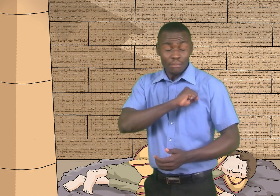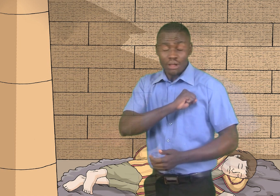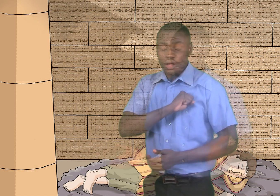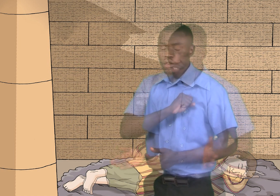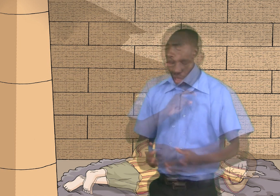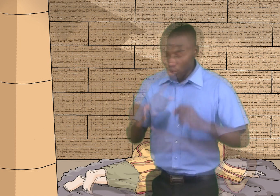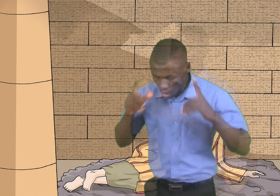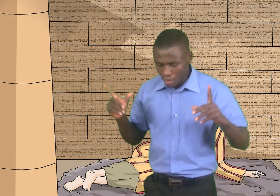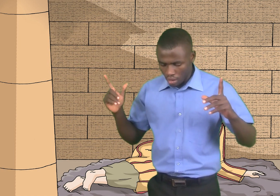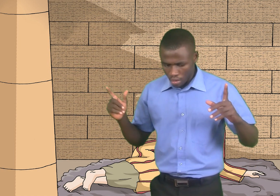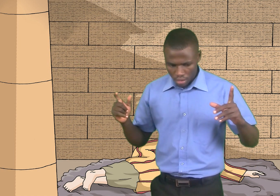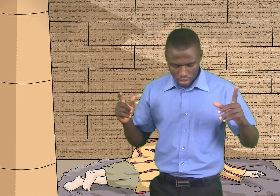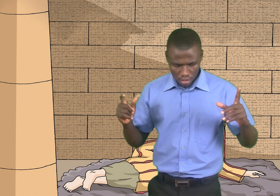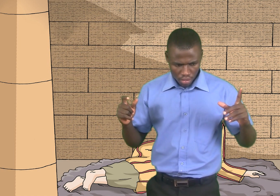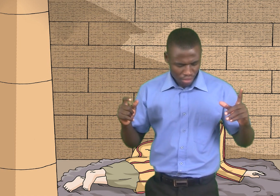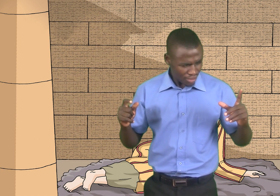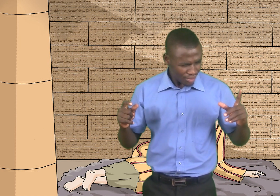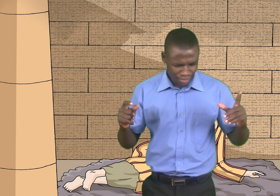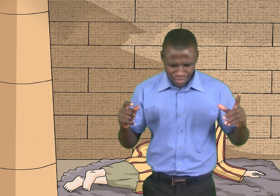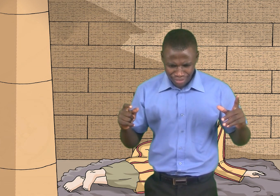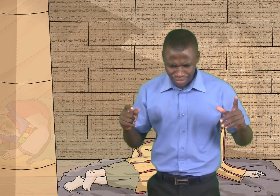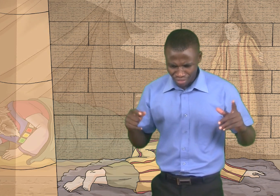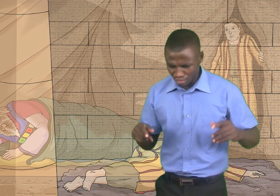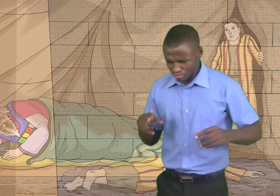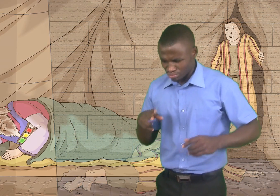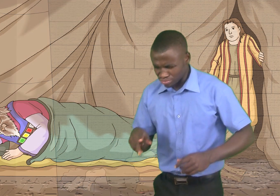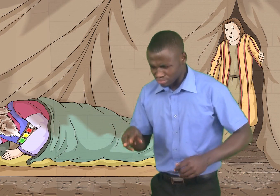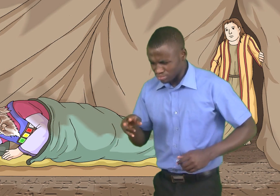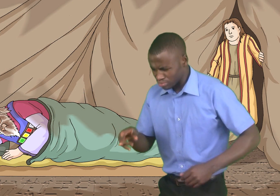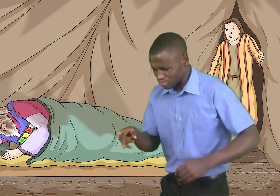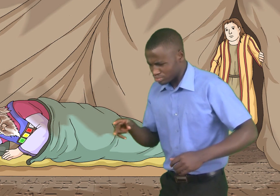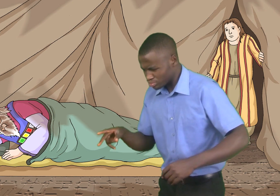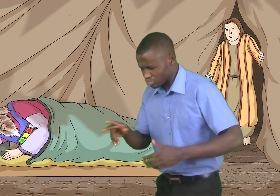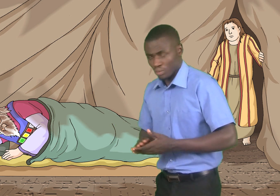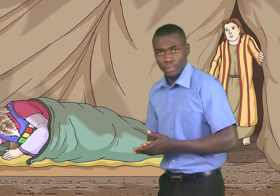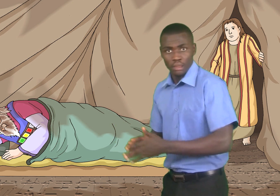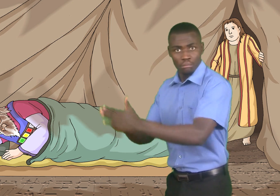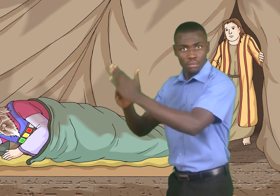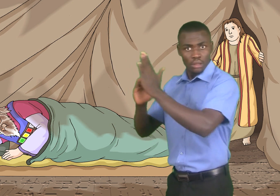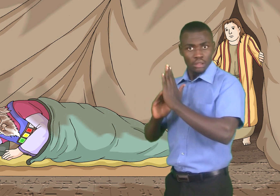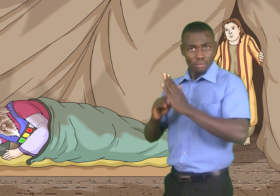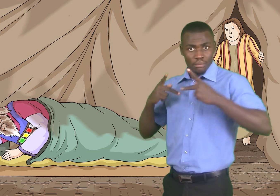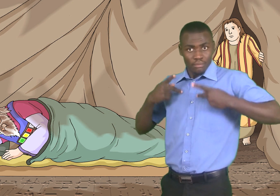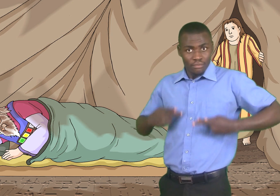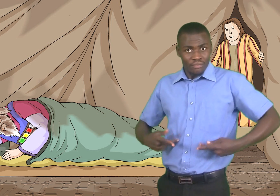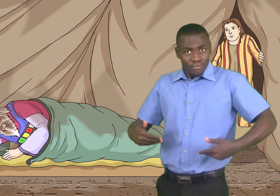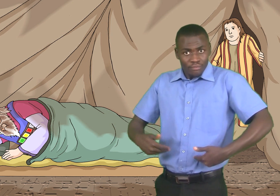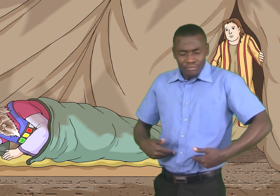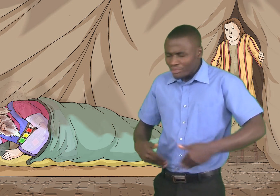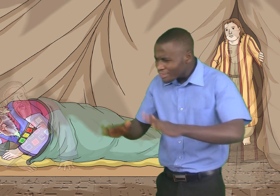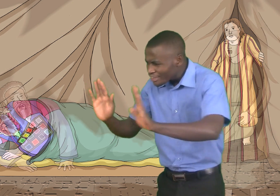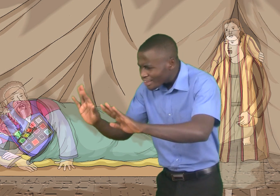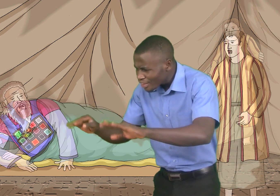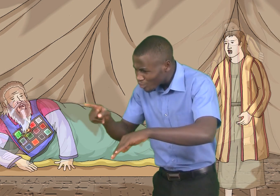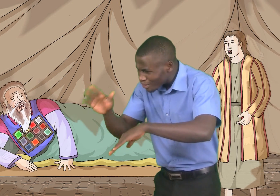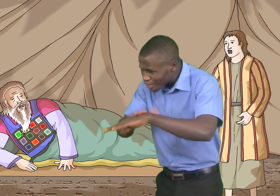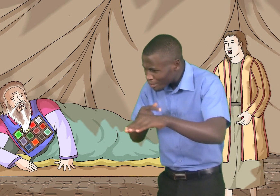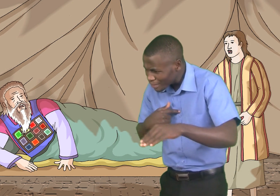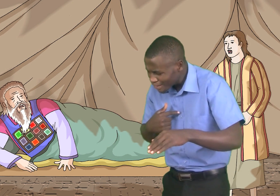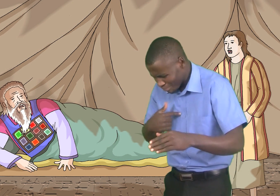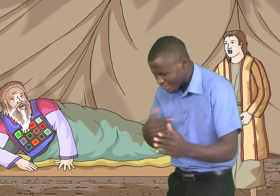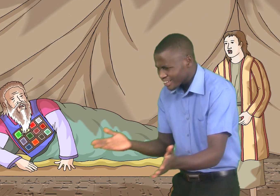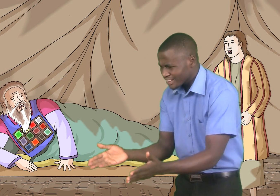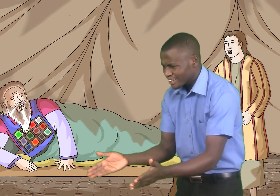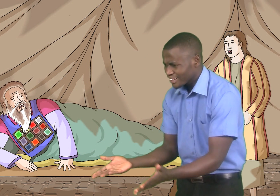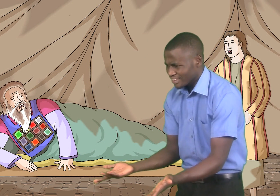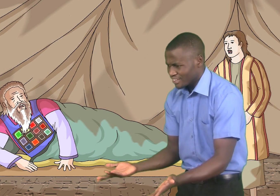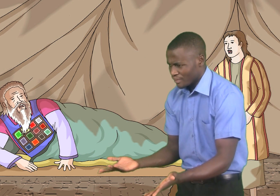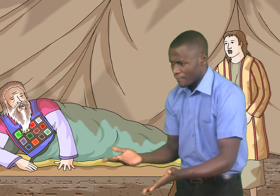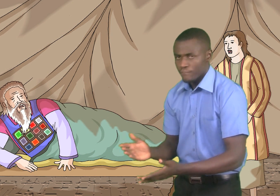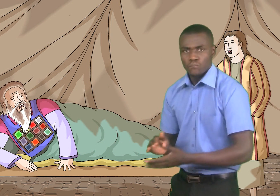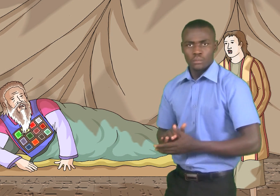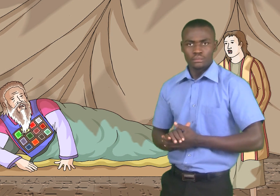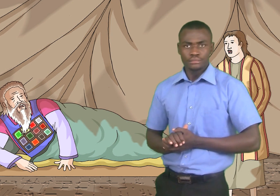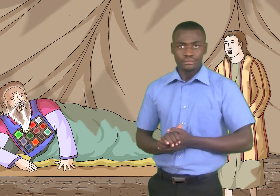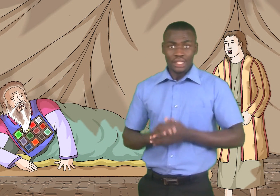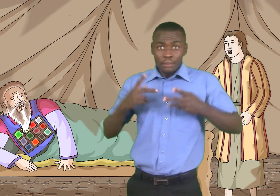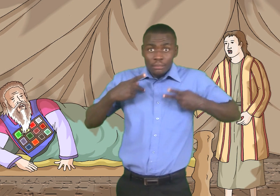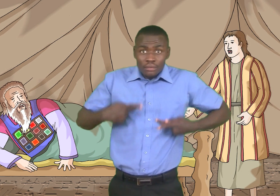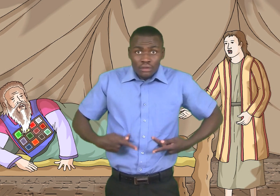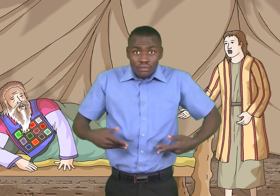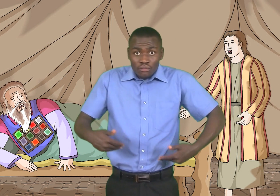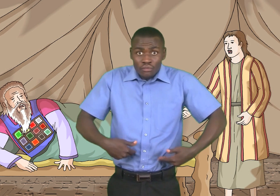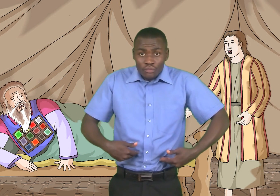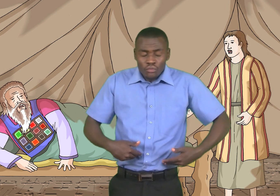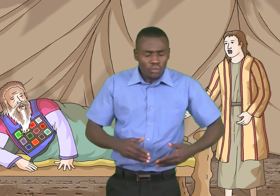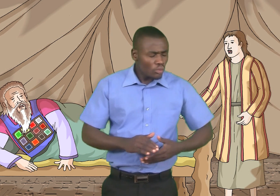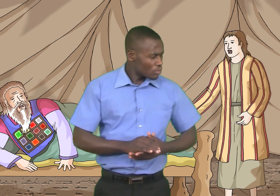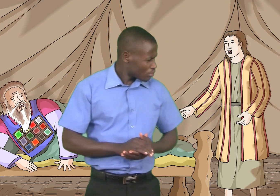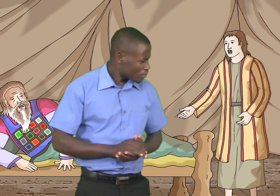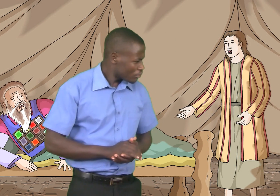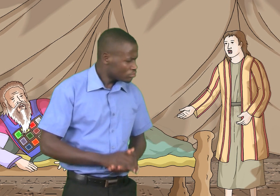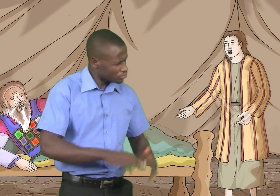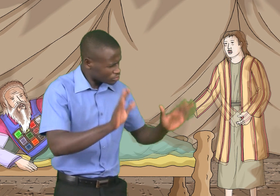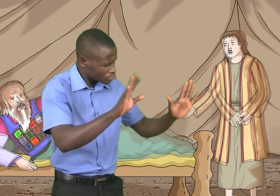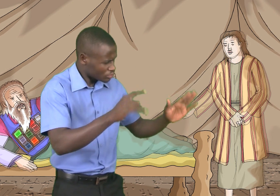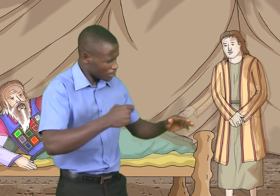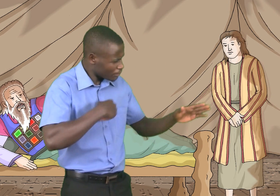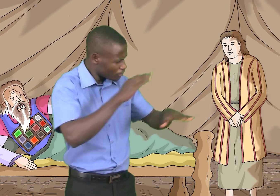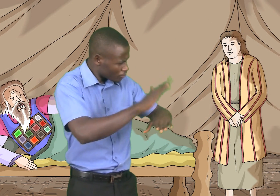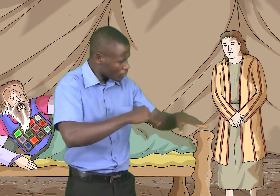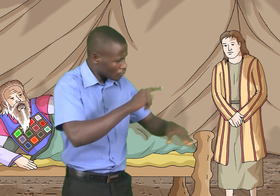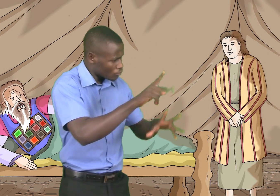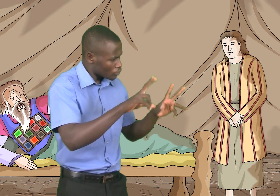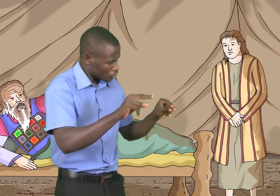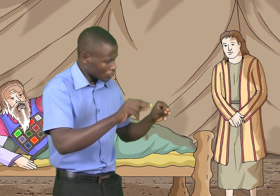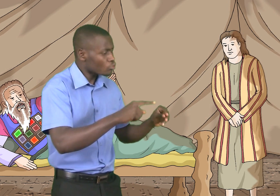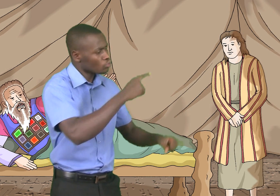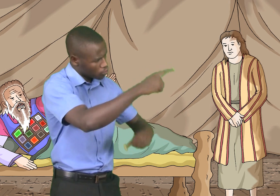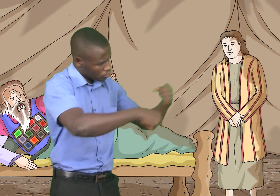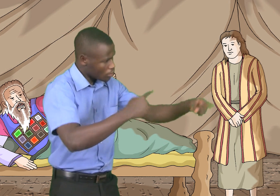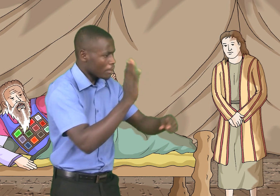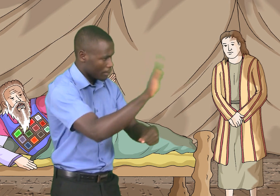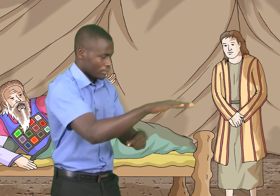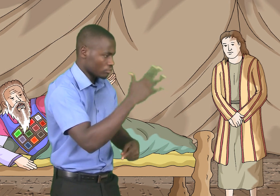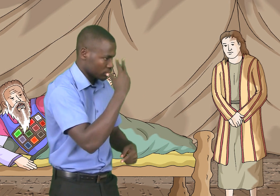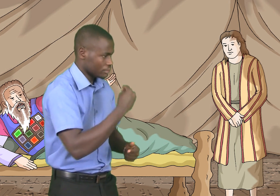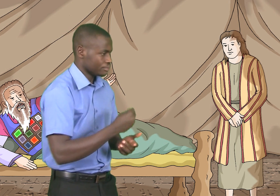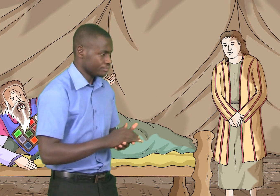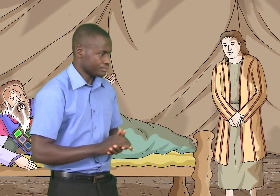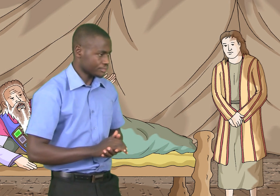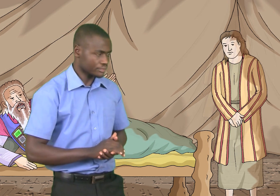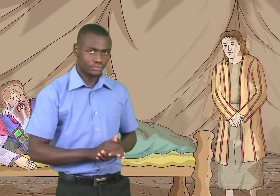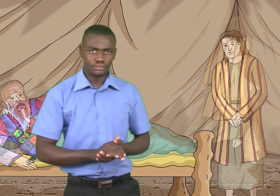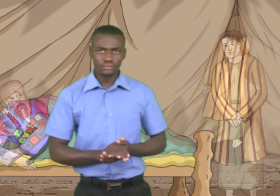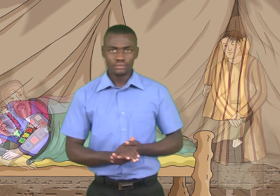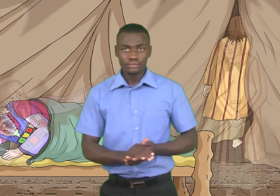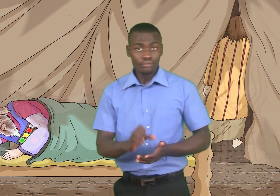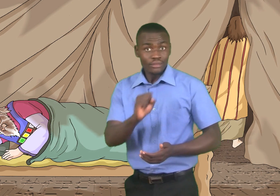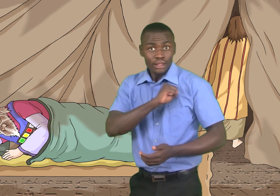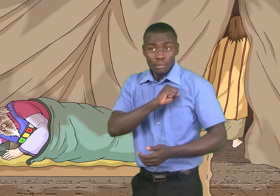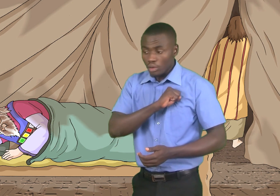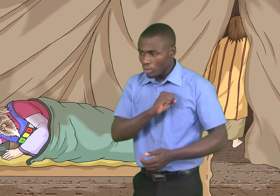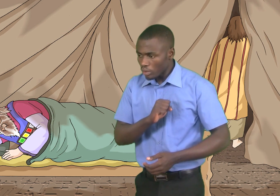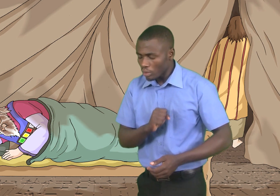He ran to Eli and said, “Here I am, for you have called me.” “I did not call,” Eli replied. “Go back and lie down.”